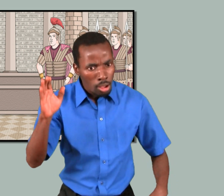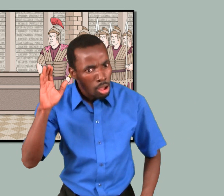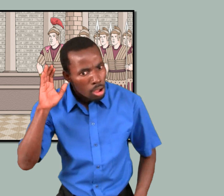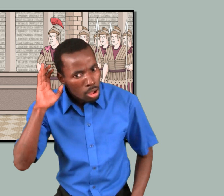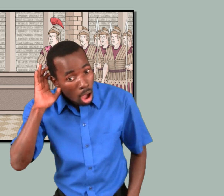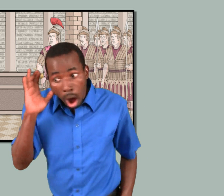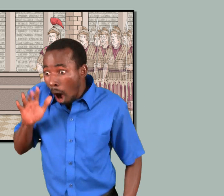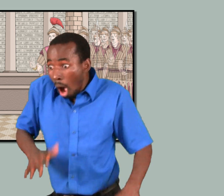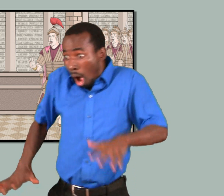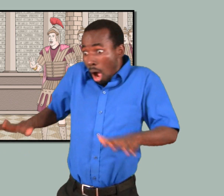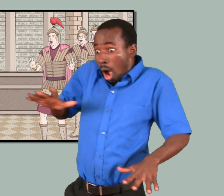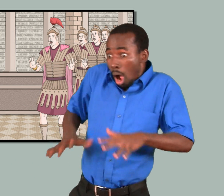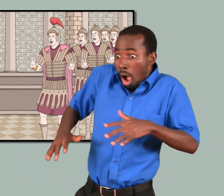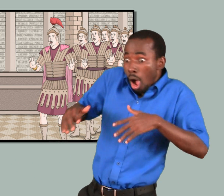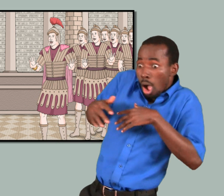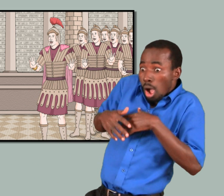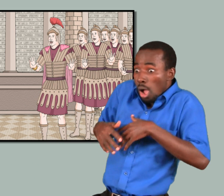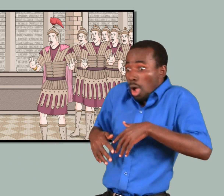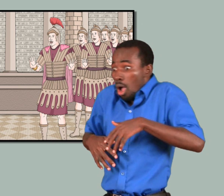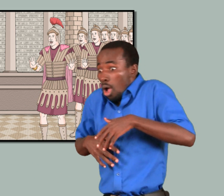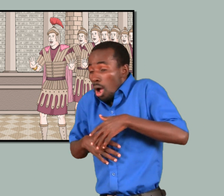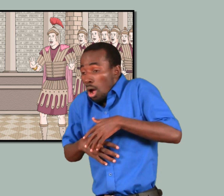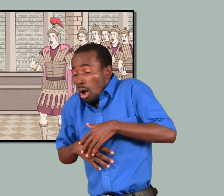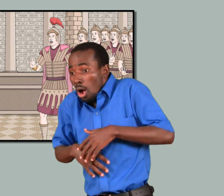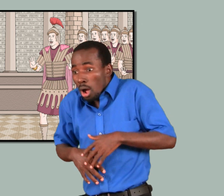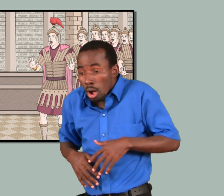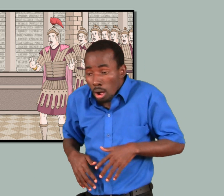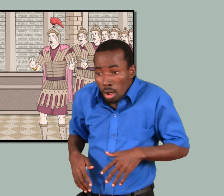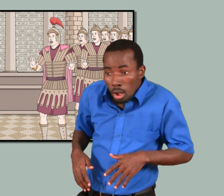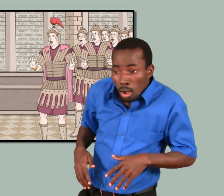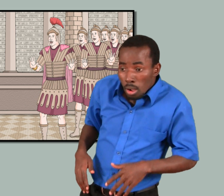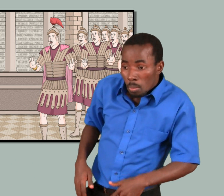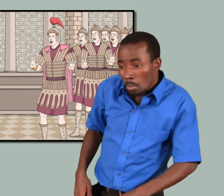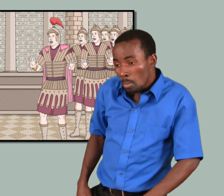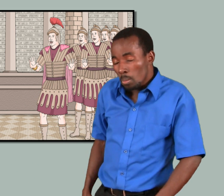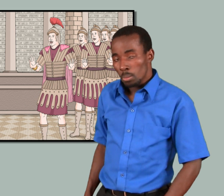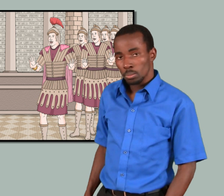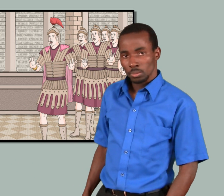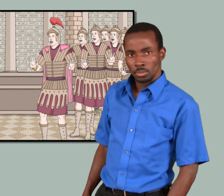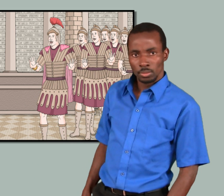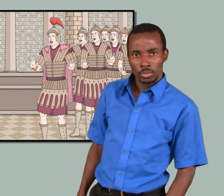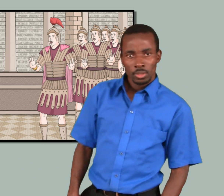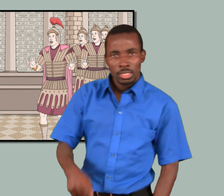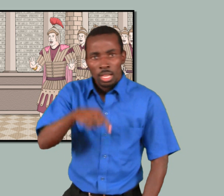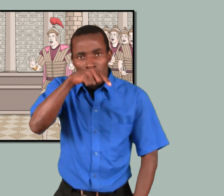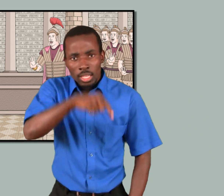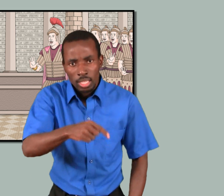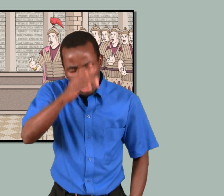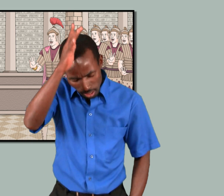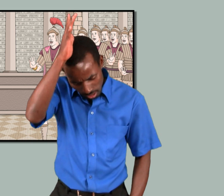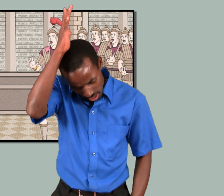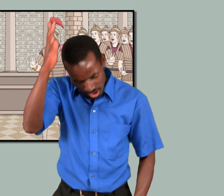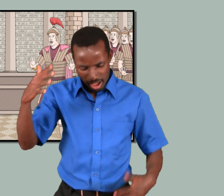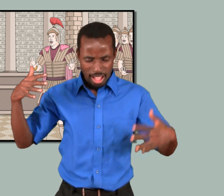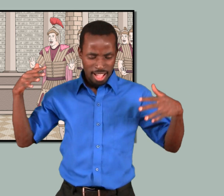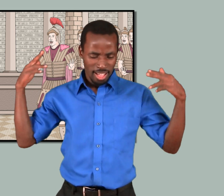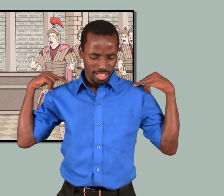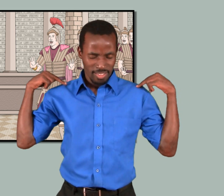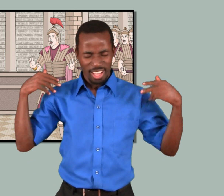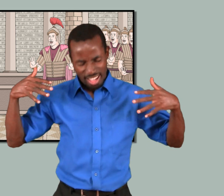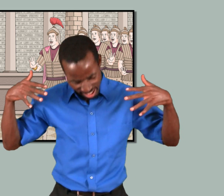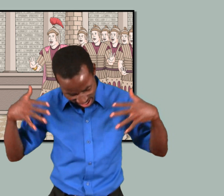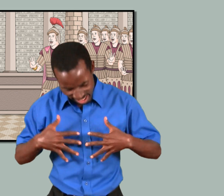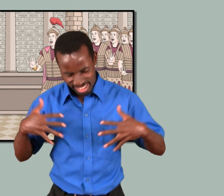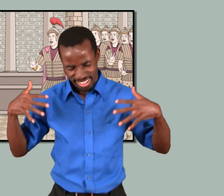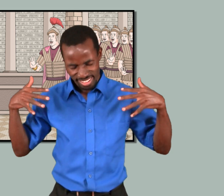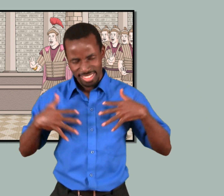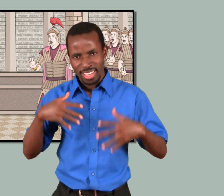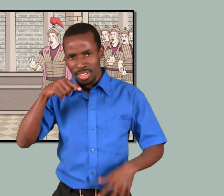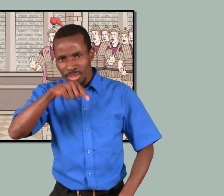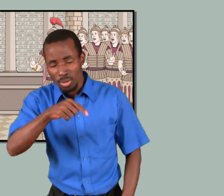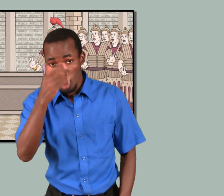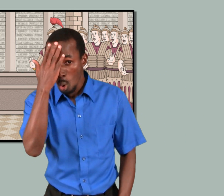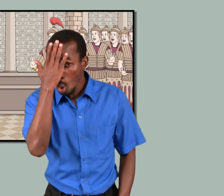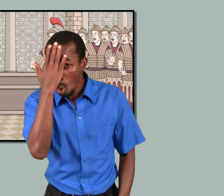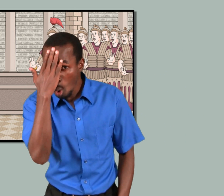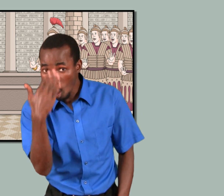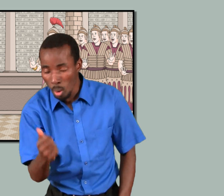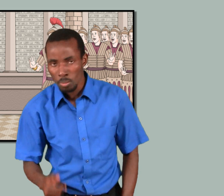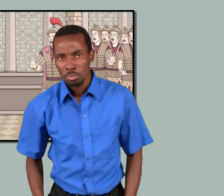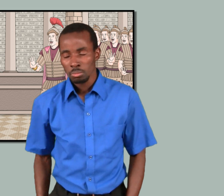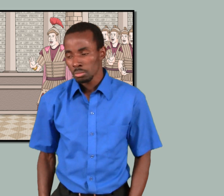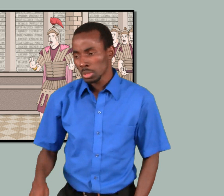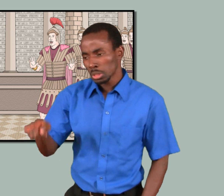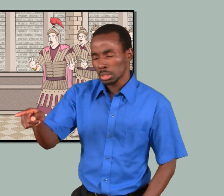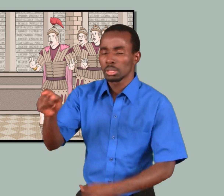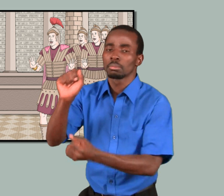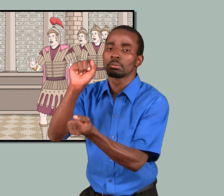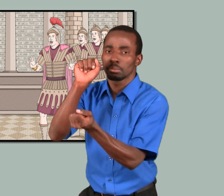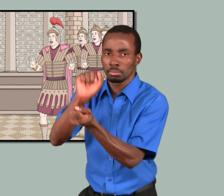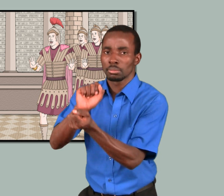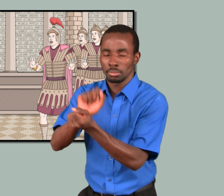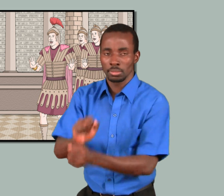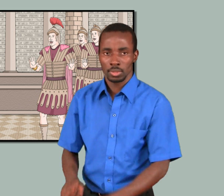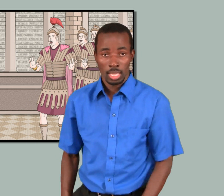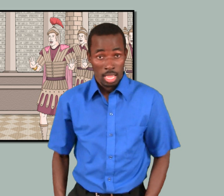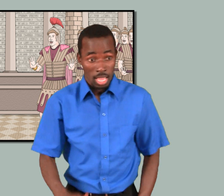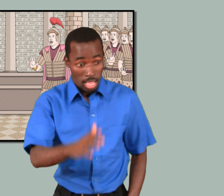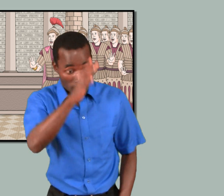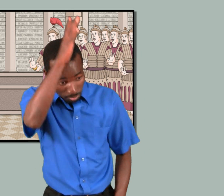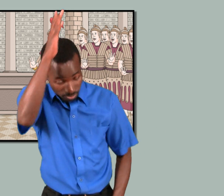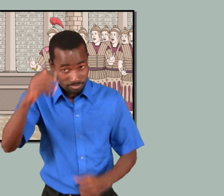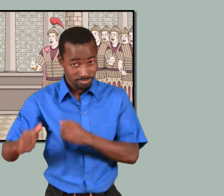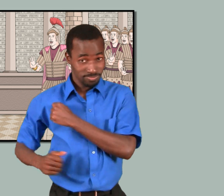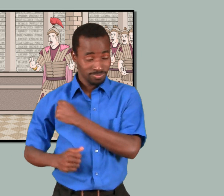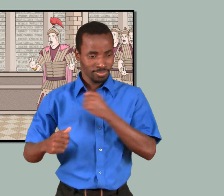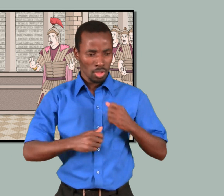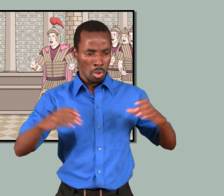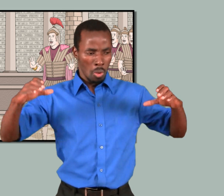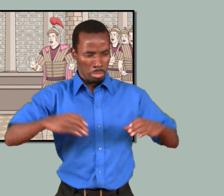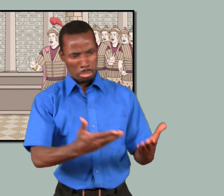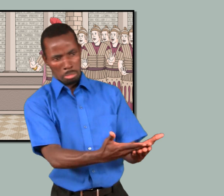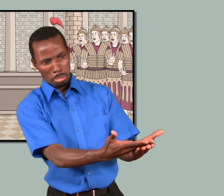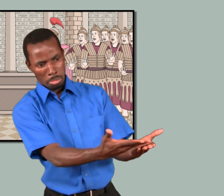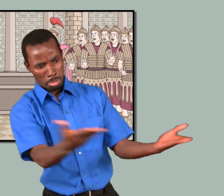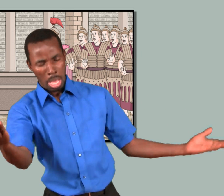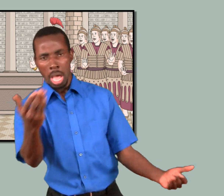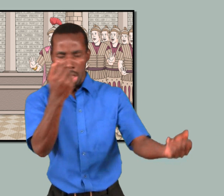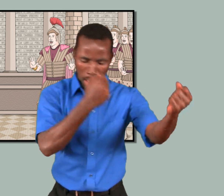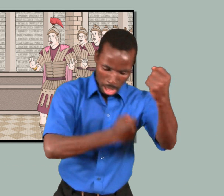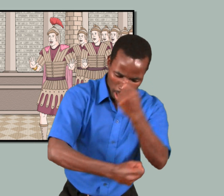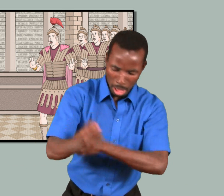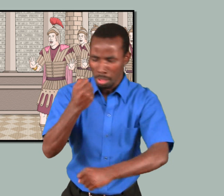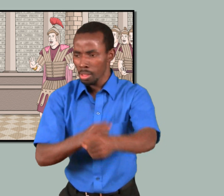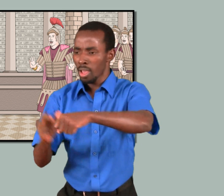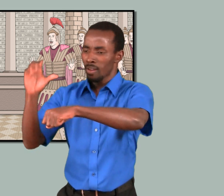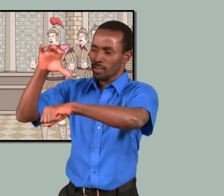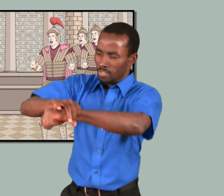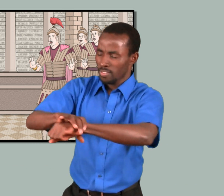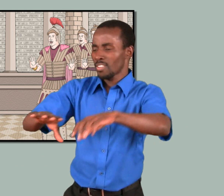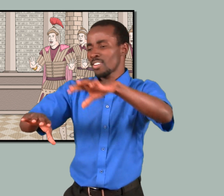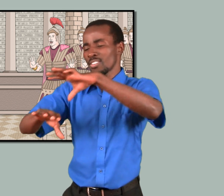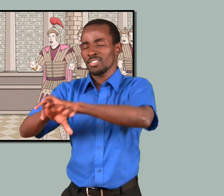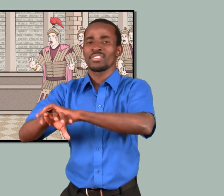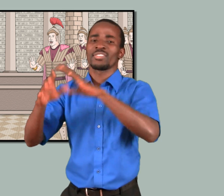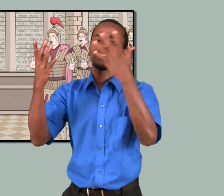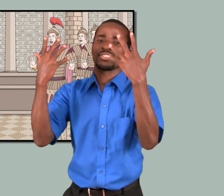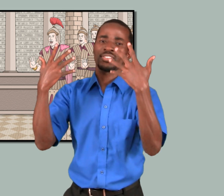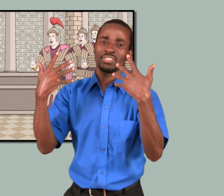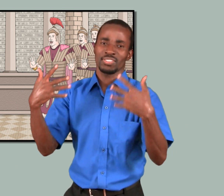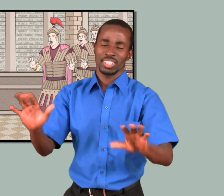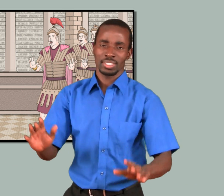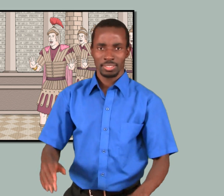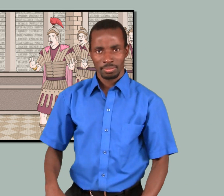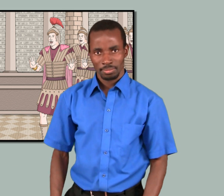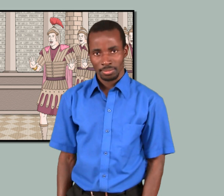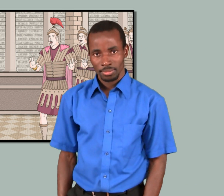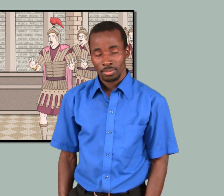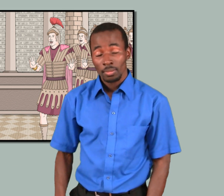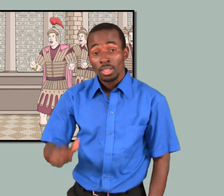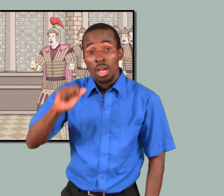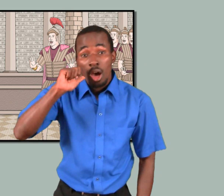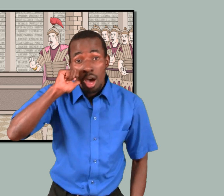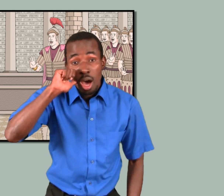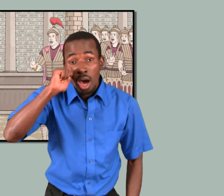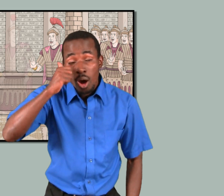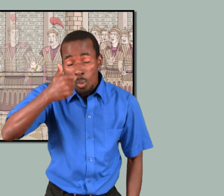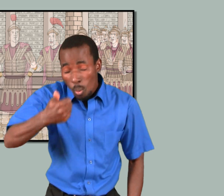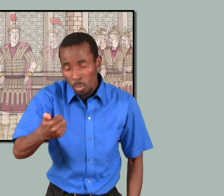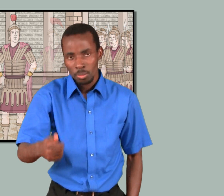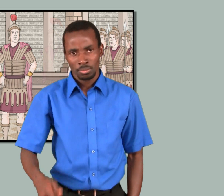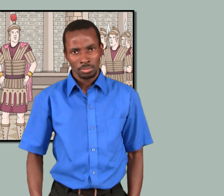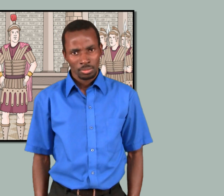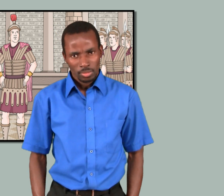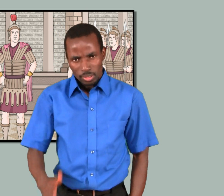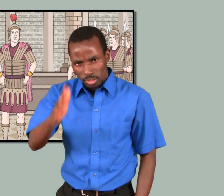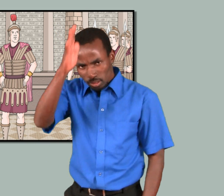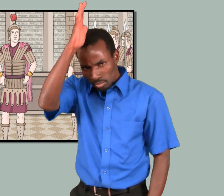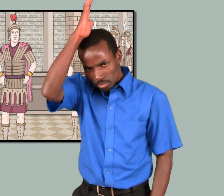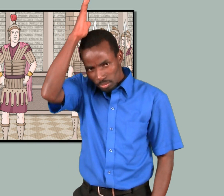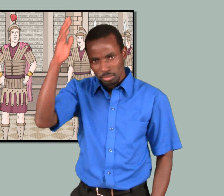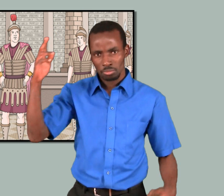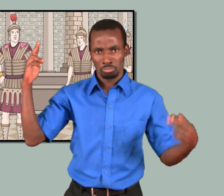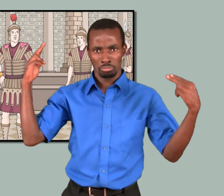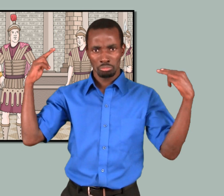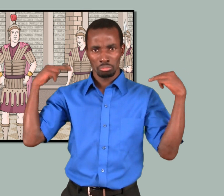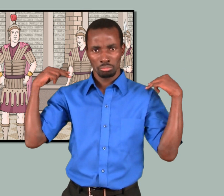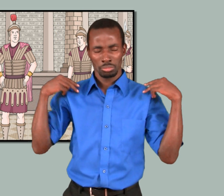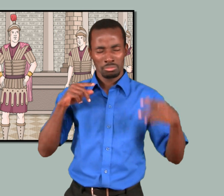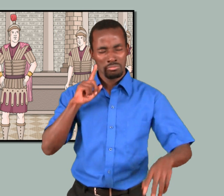Then those who were about to interrogate Paul stepped back, and the commander himself was alarmed when he realized that he had put a Roman citizen in chains.